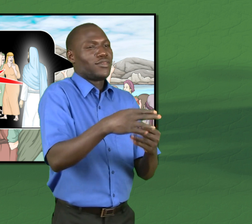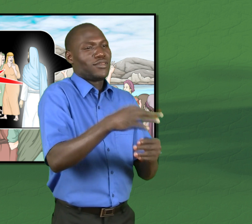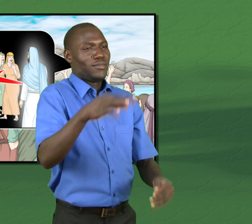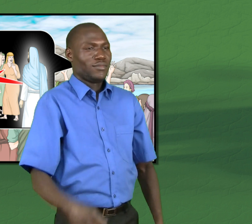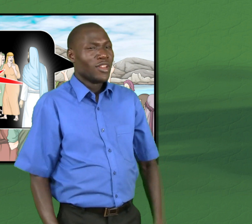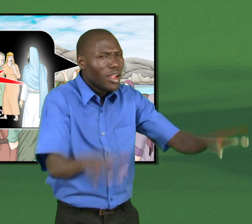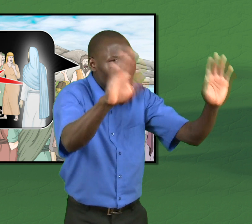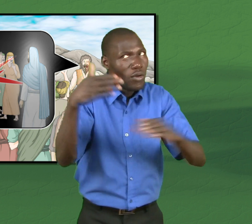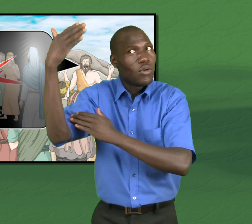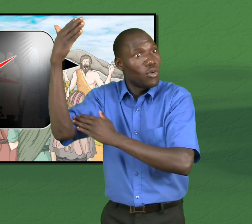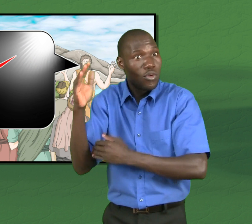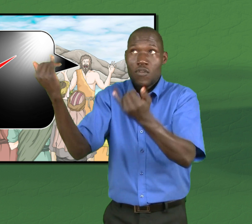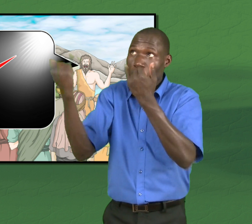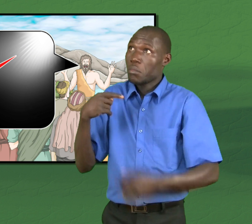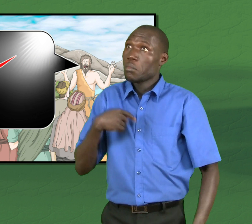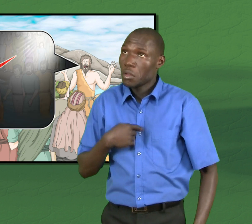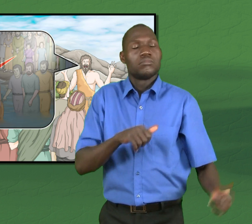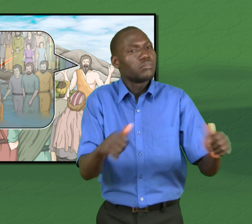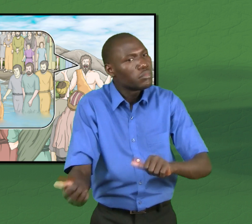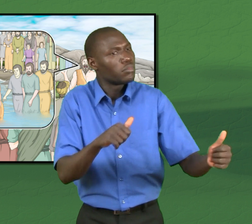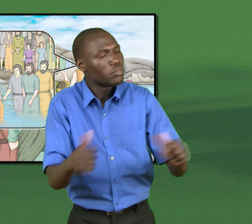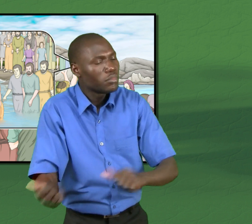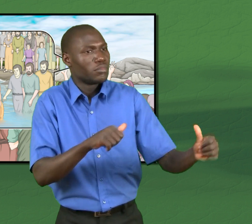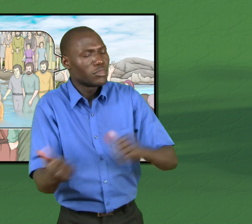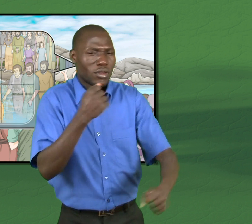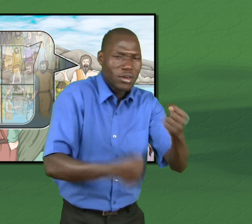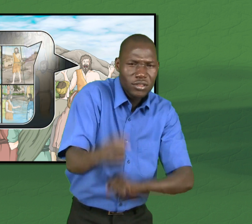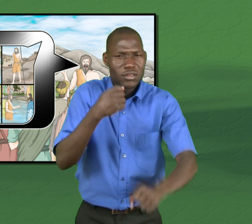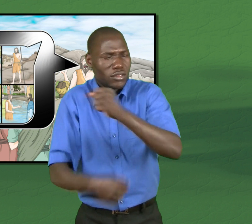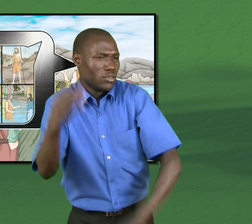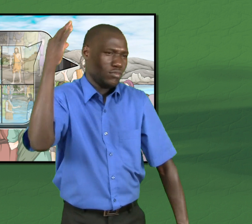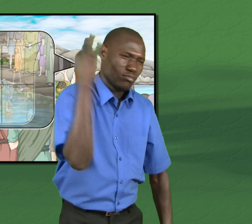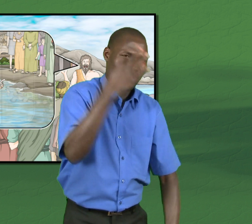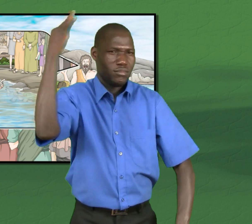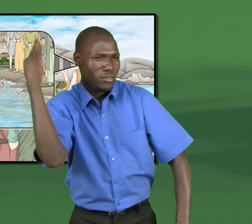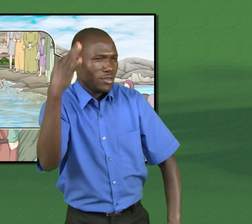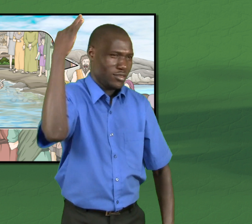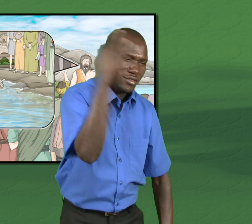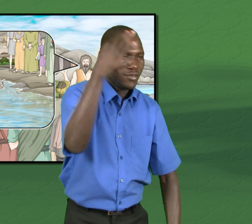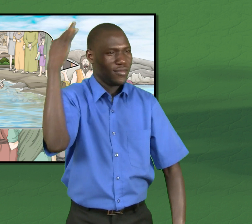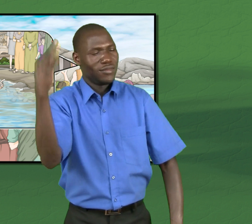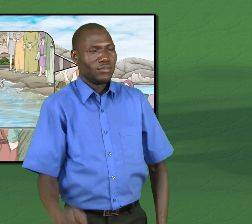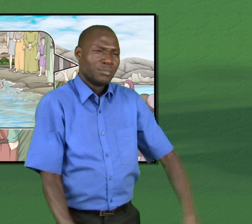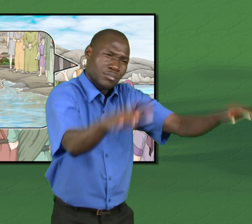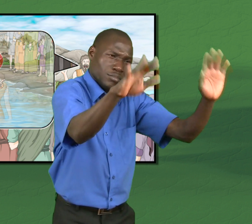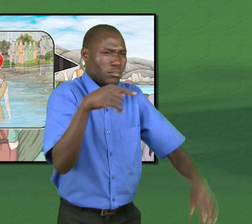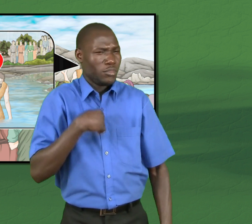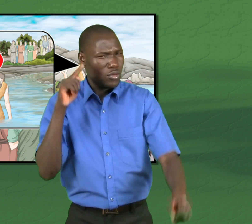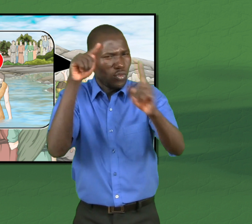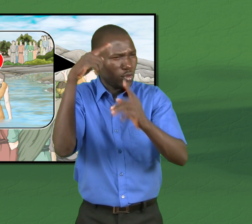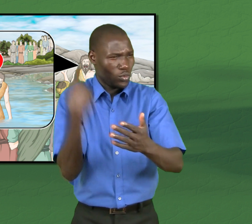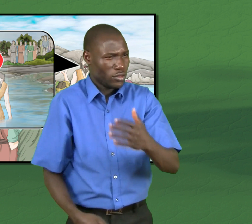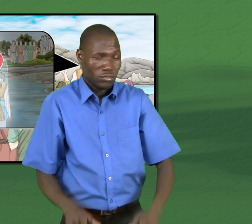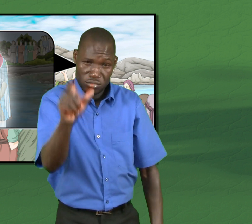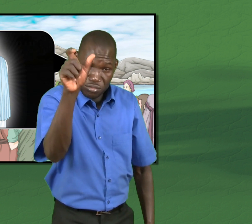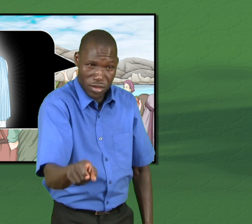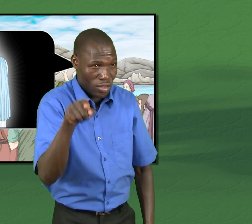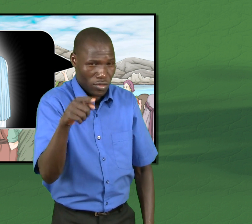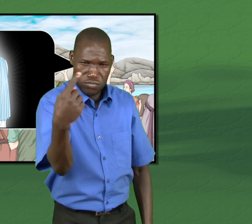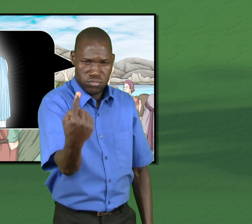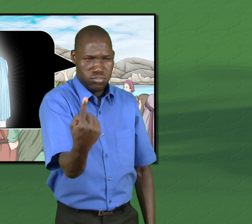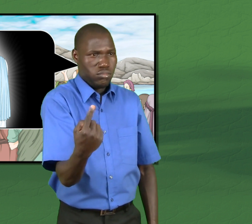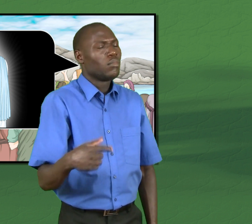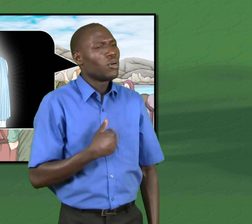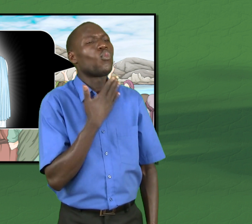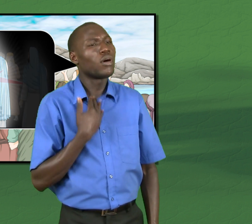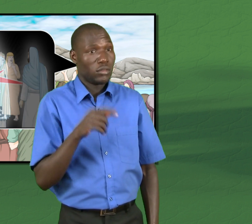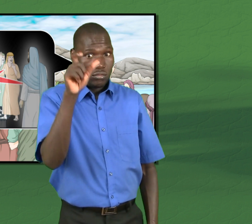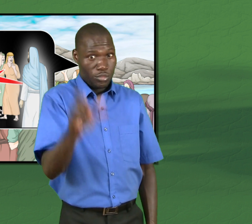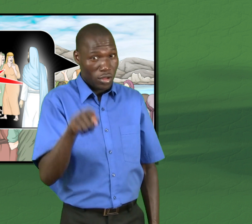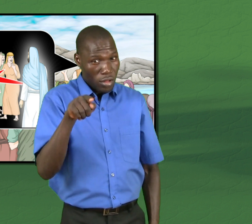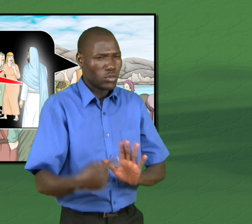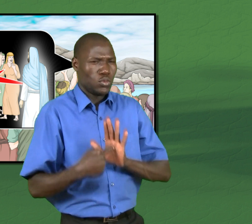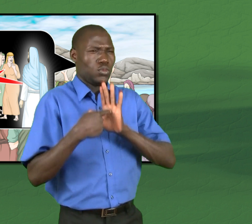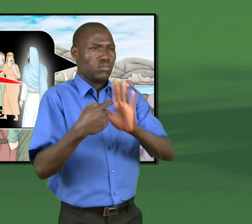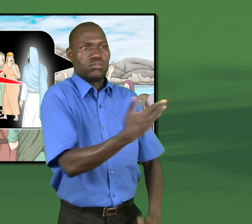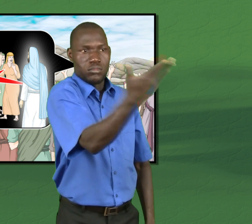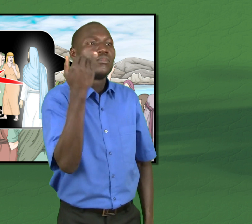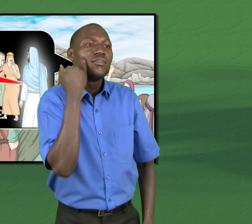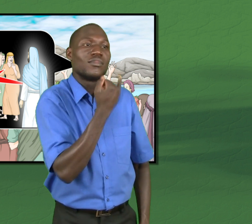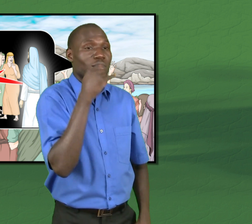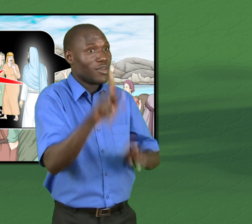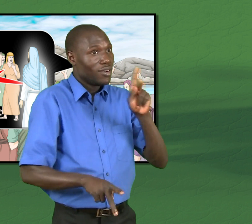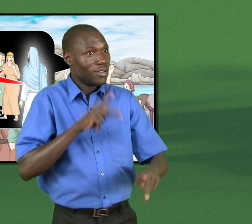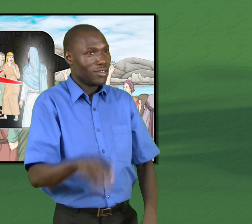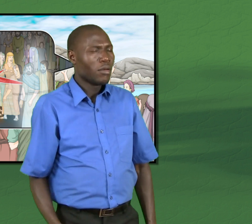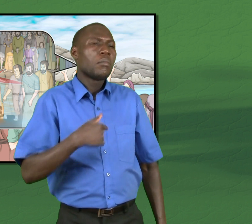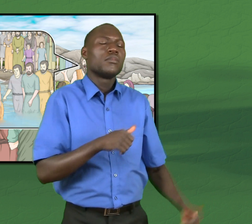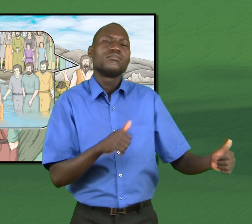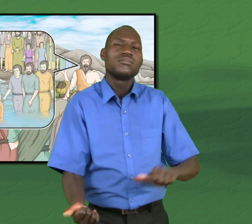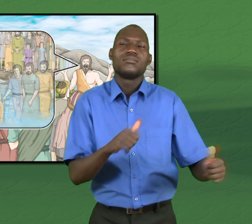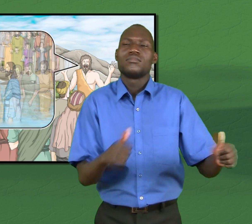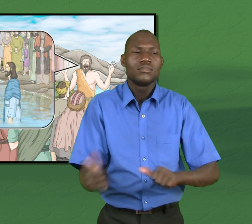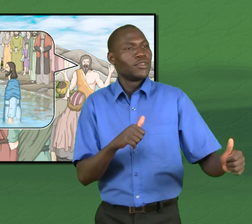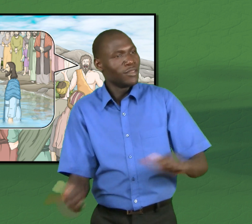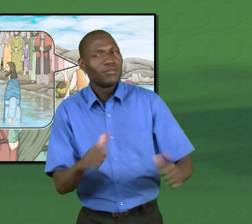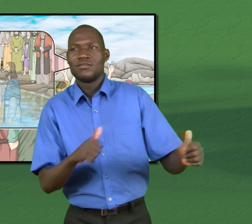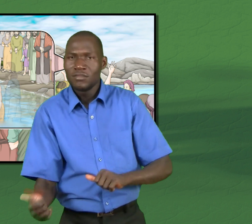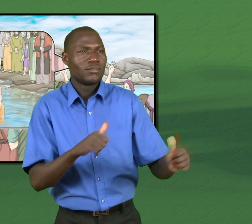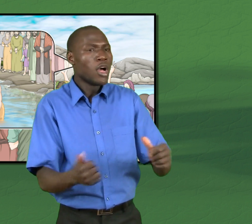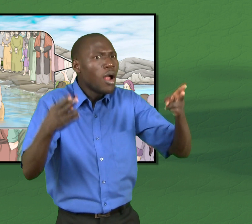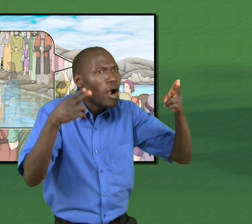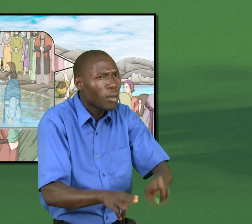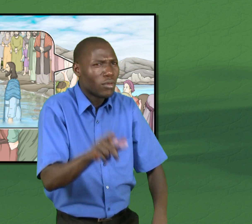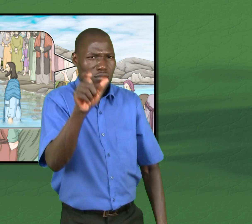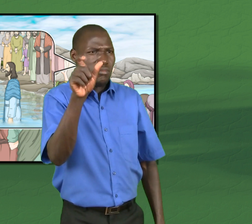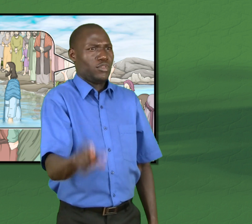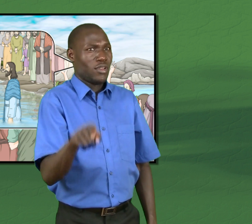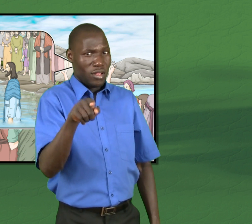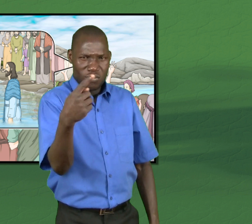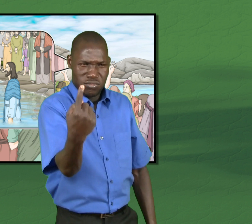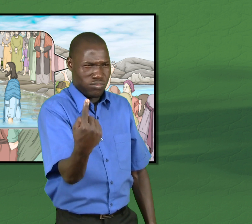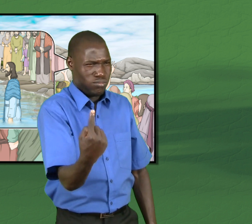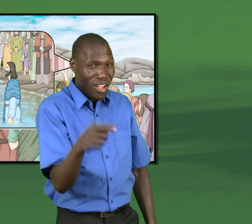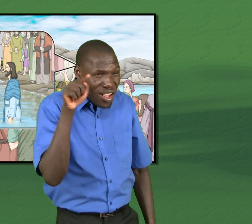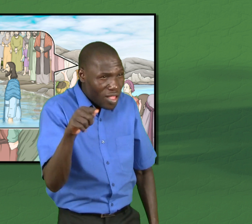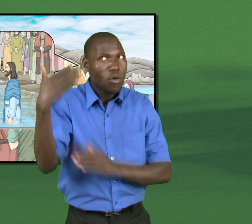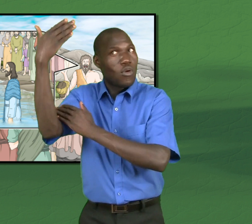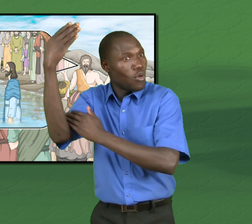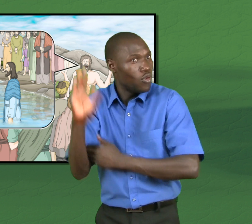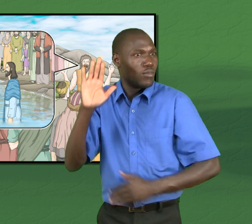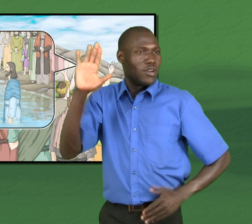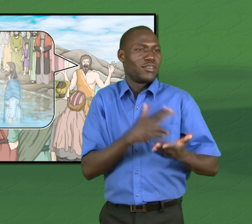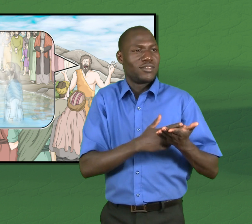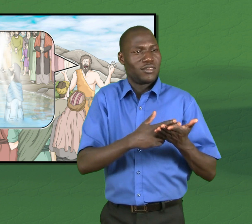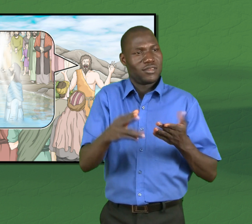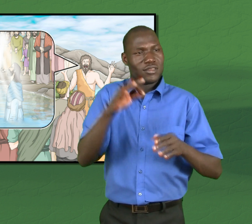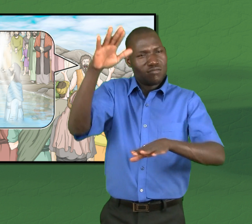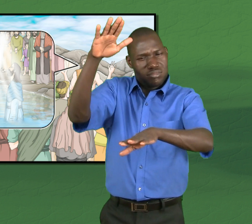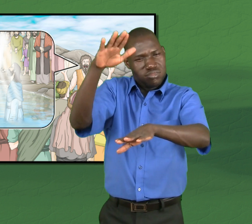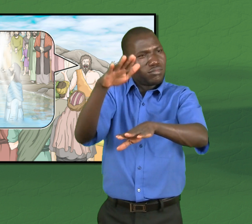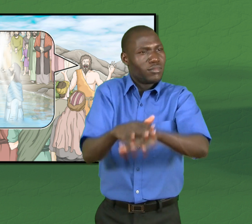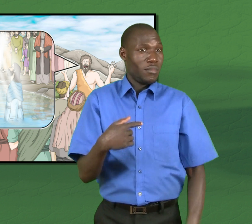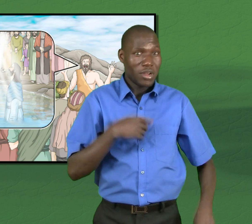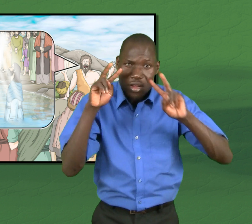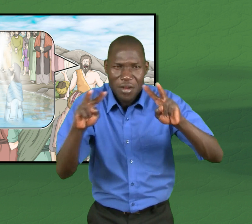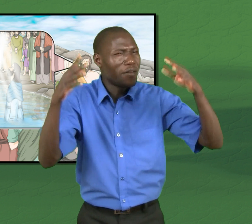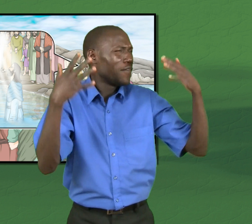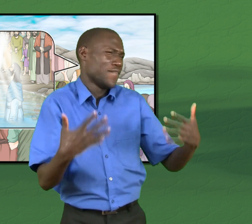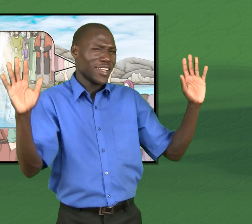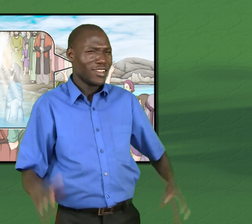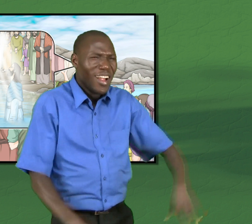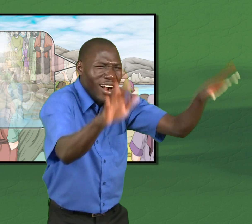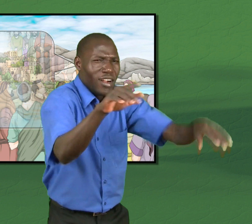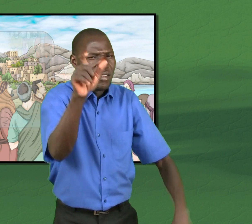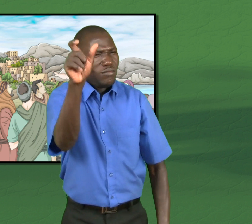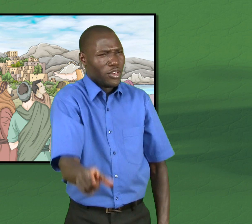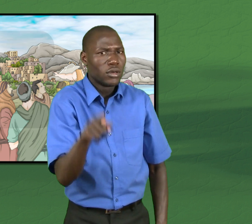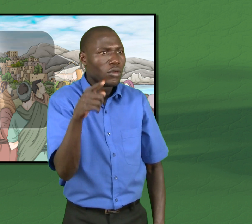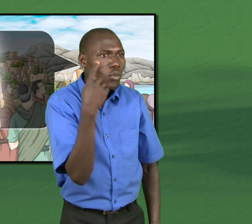I myself did not know Him, but the One who sent me to baptize with water told me, ‘The man on whom you see the Spirit descend and rest is He who will baptize with the Holy Spirit.’